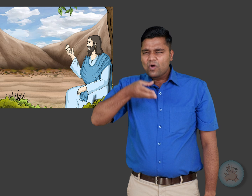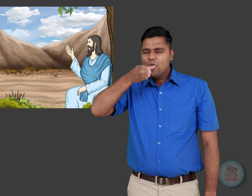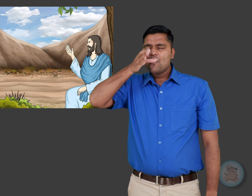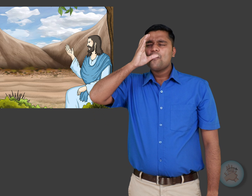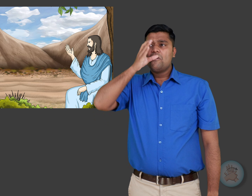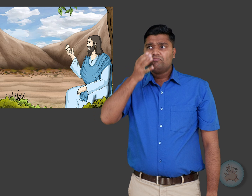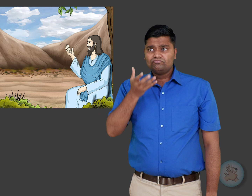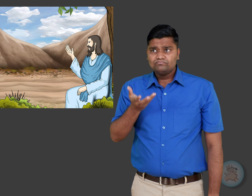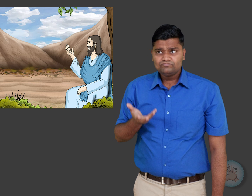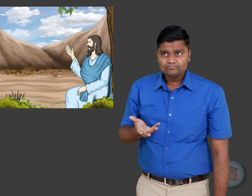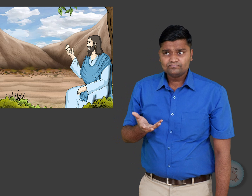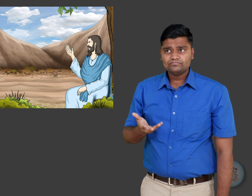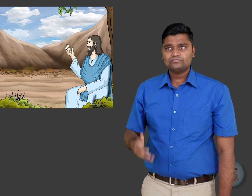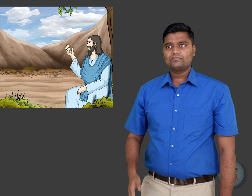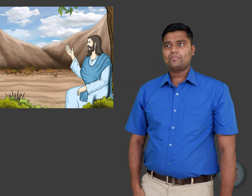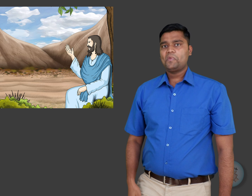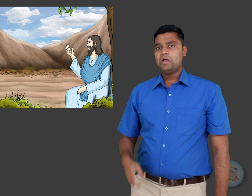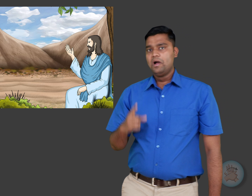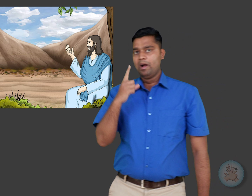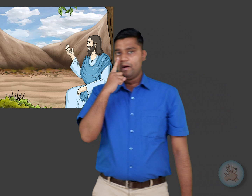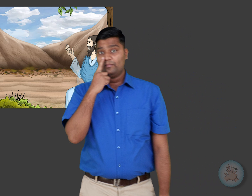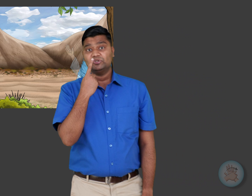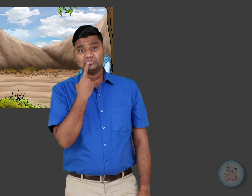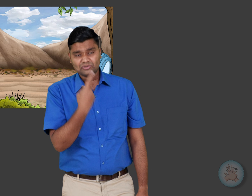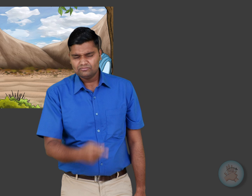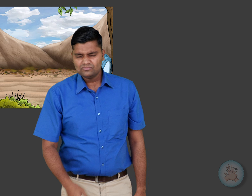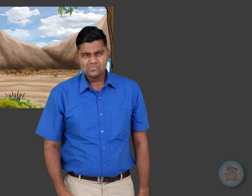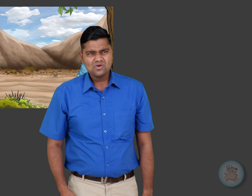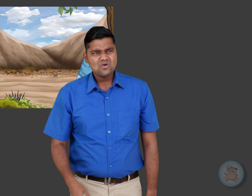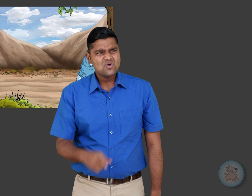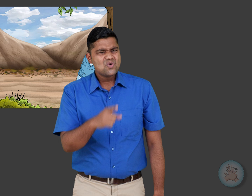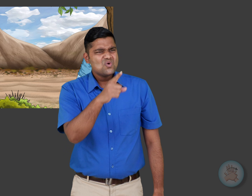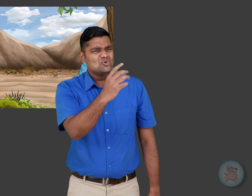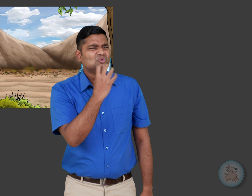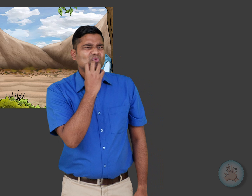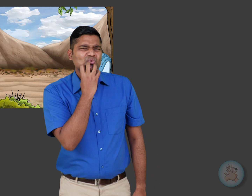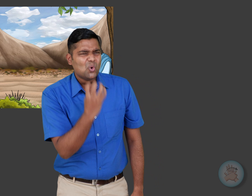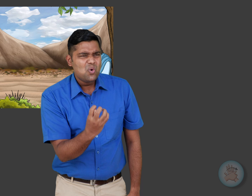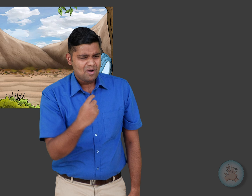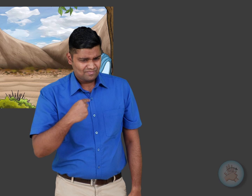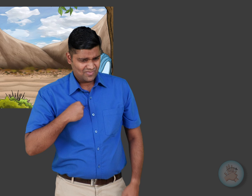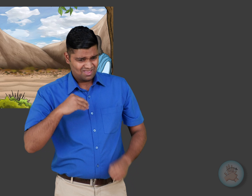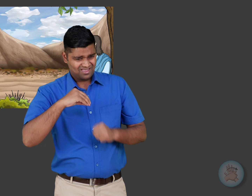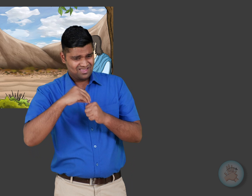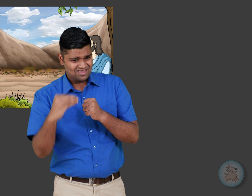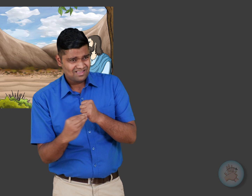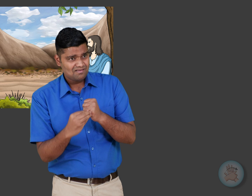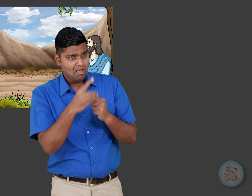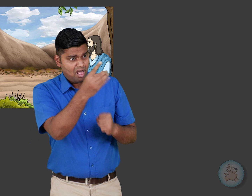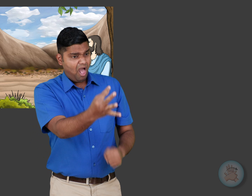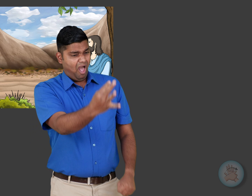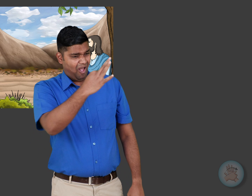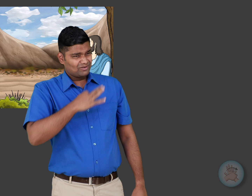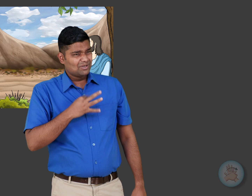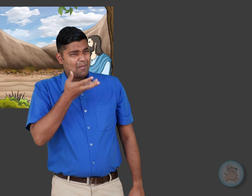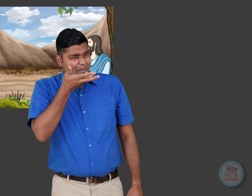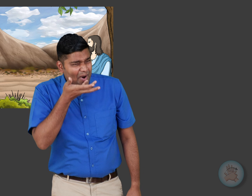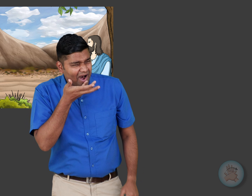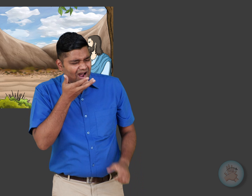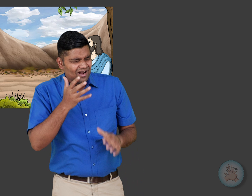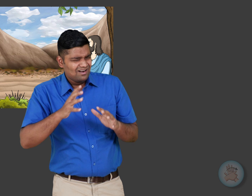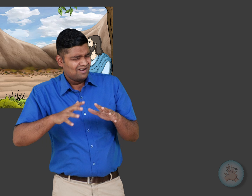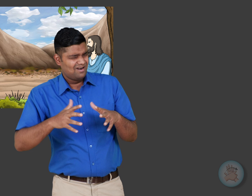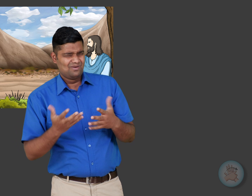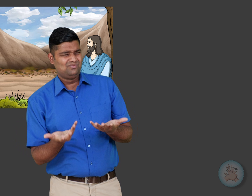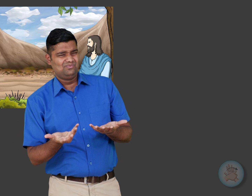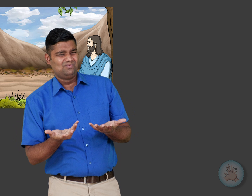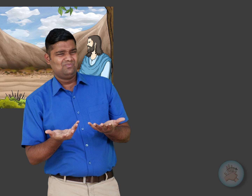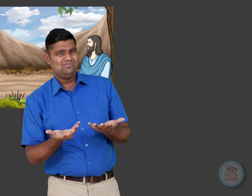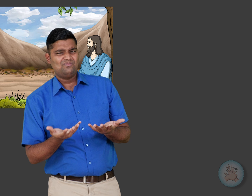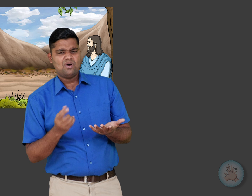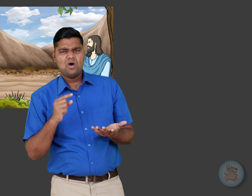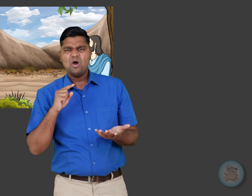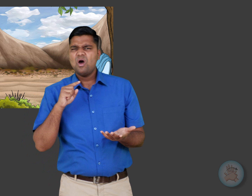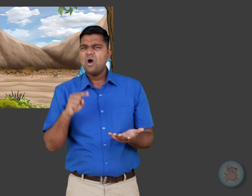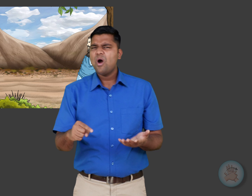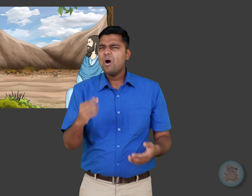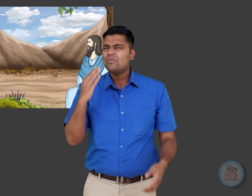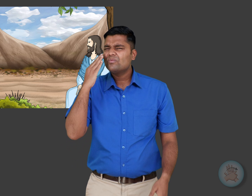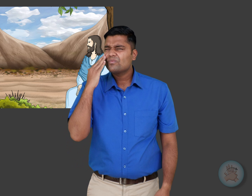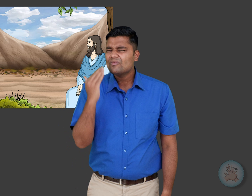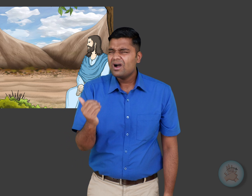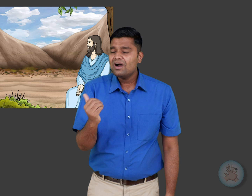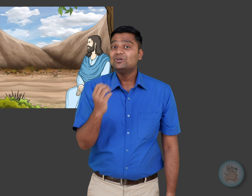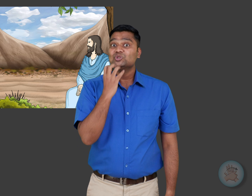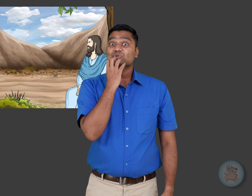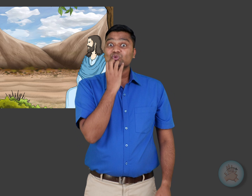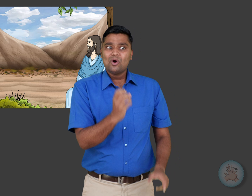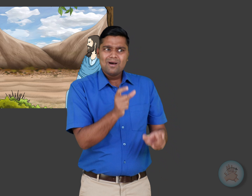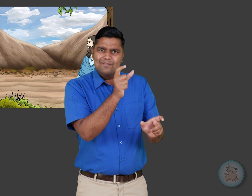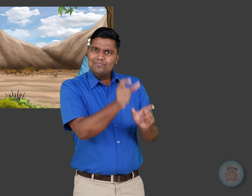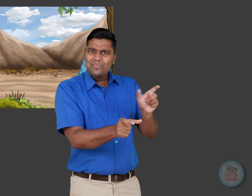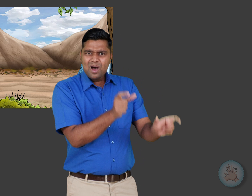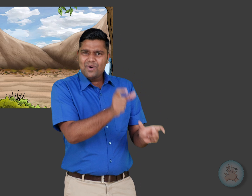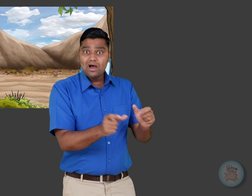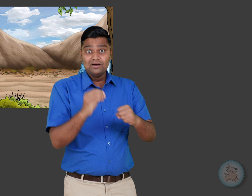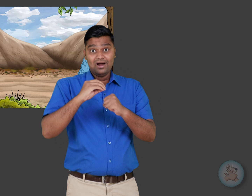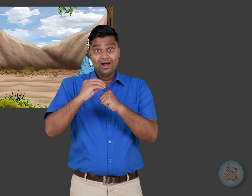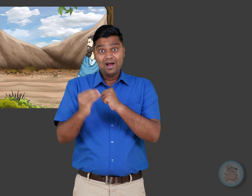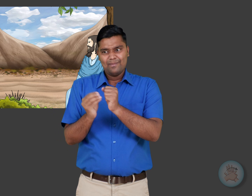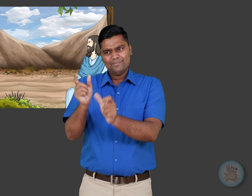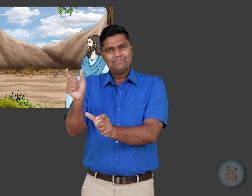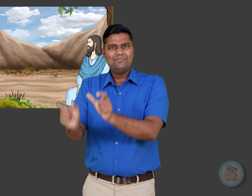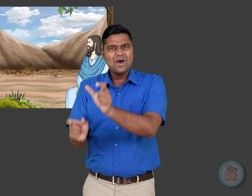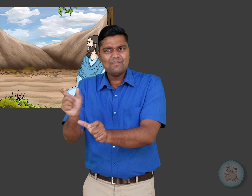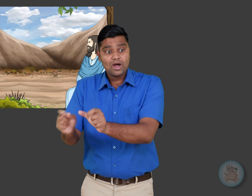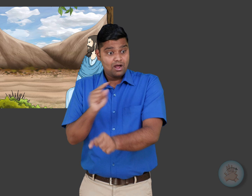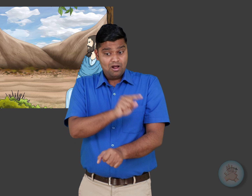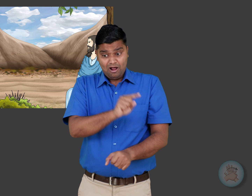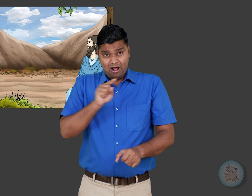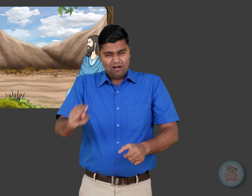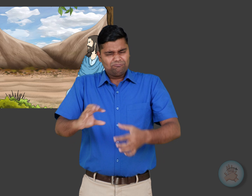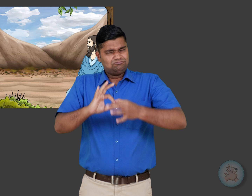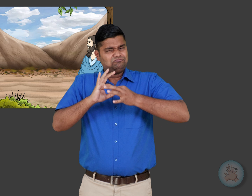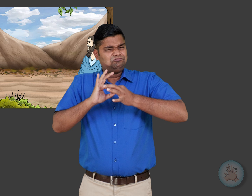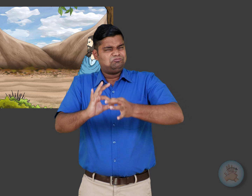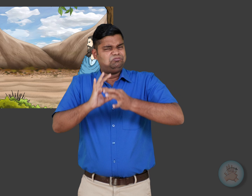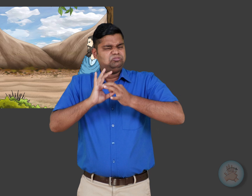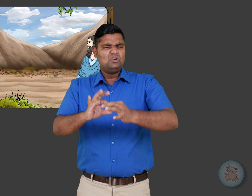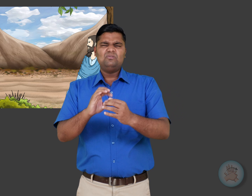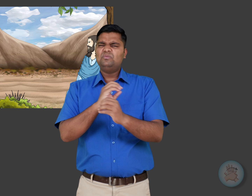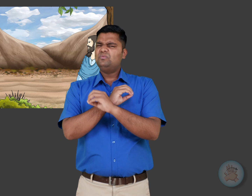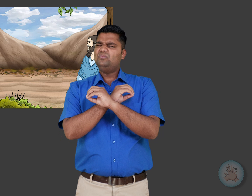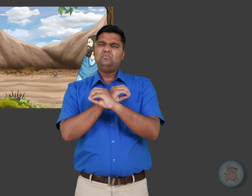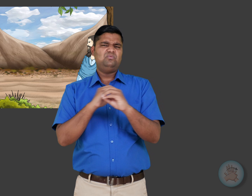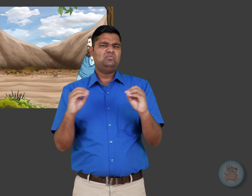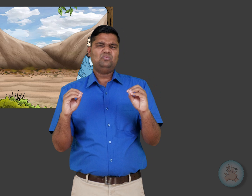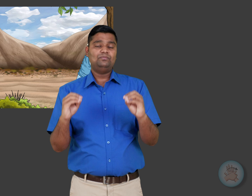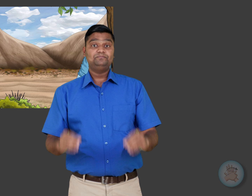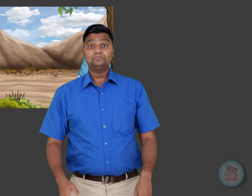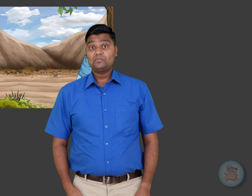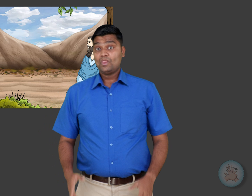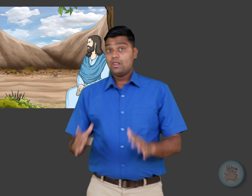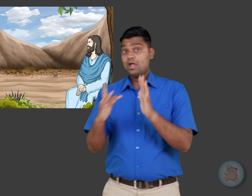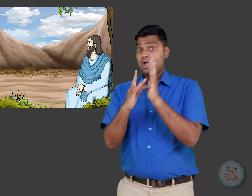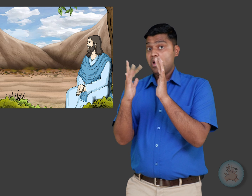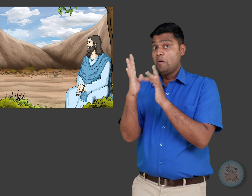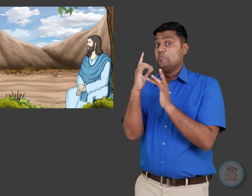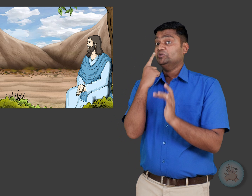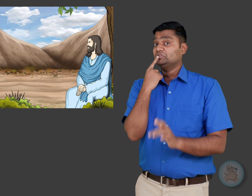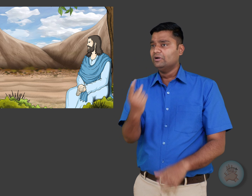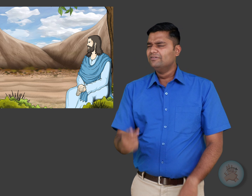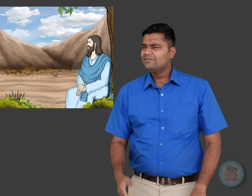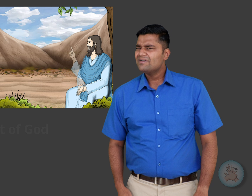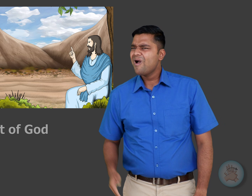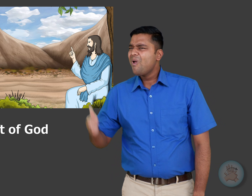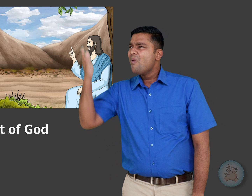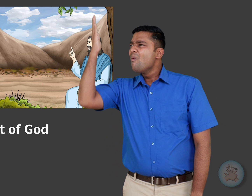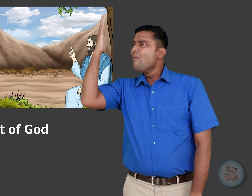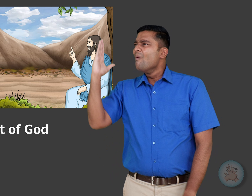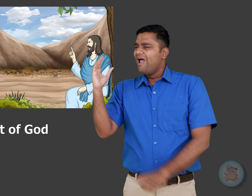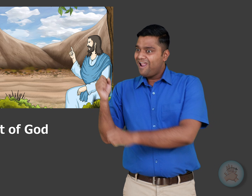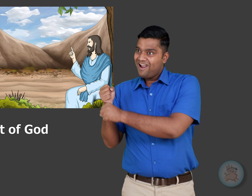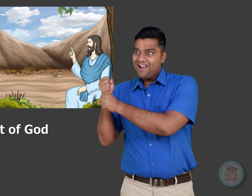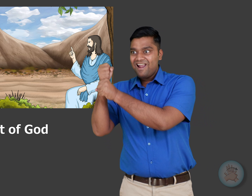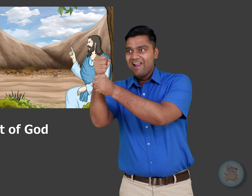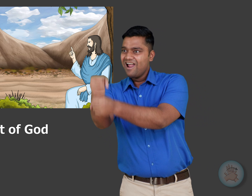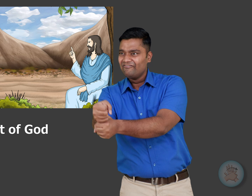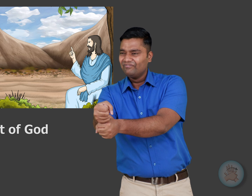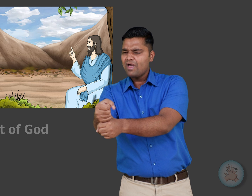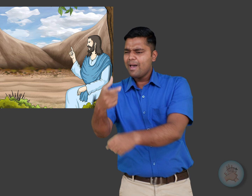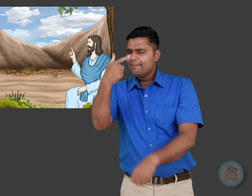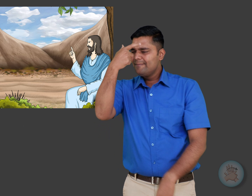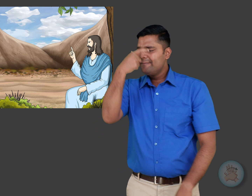(His disciples had gone into the town to buy food.) “You are a Jew,” said the woman. “How can You ask for a drink from me, a Samaritan woman?”